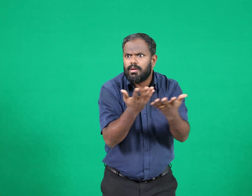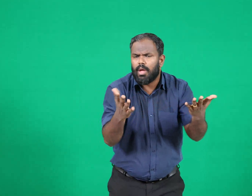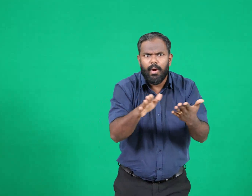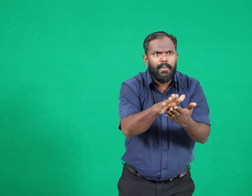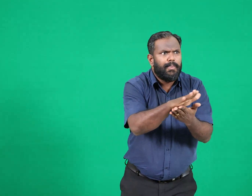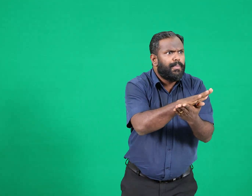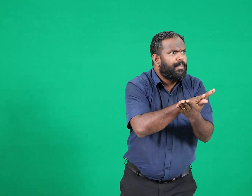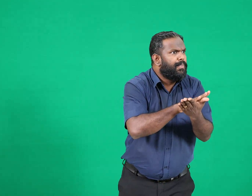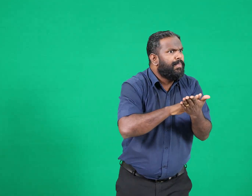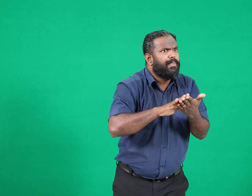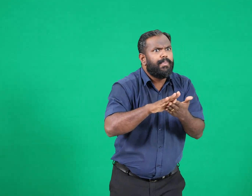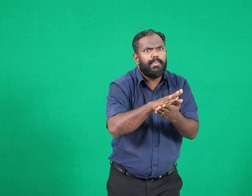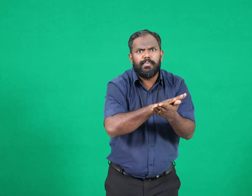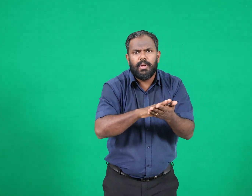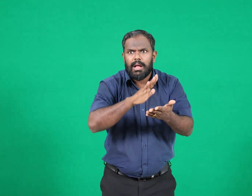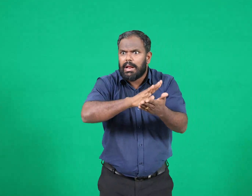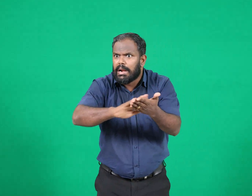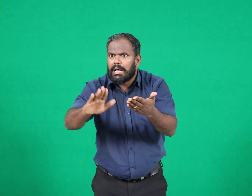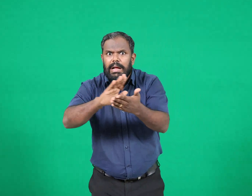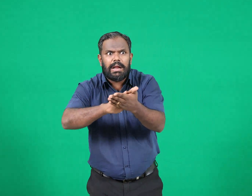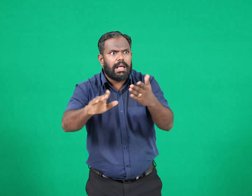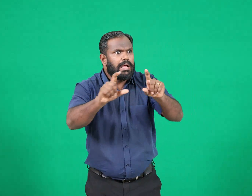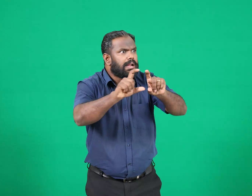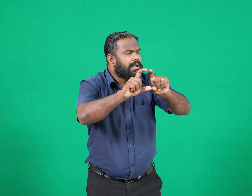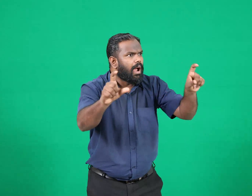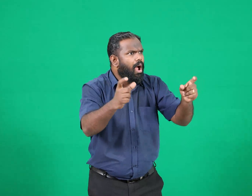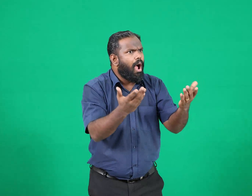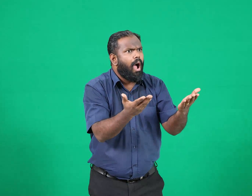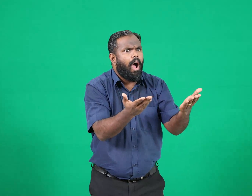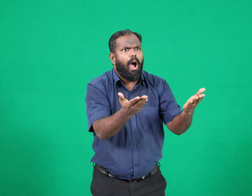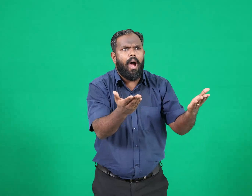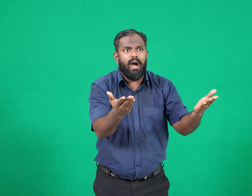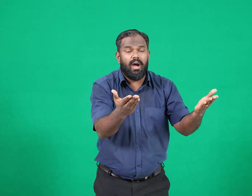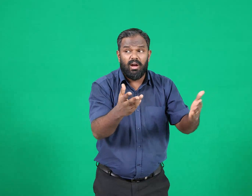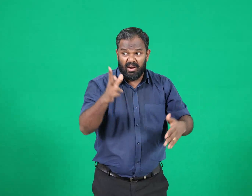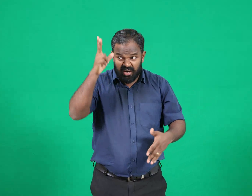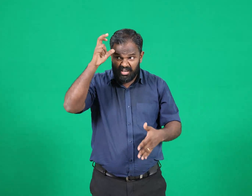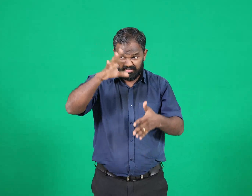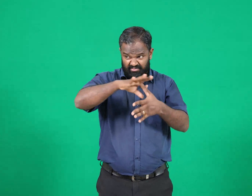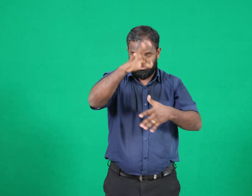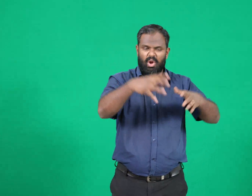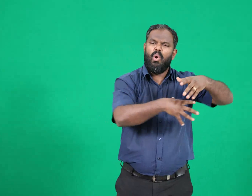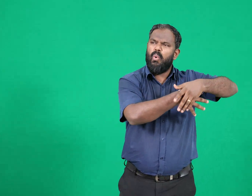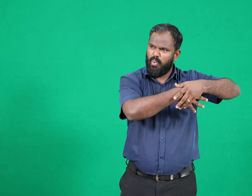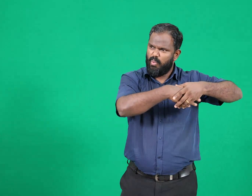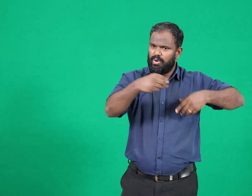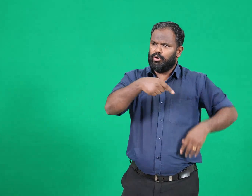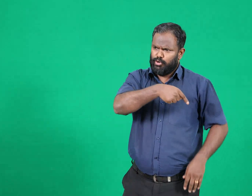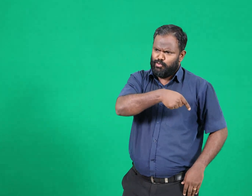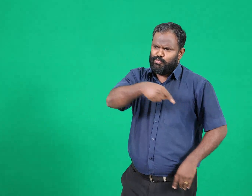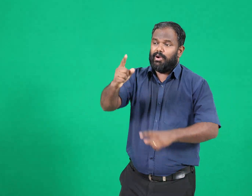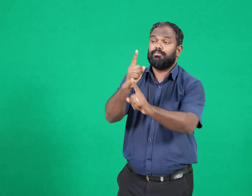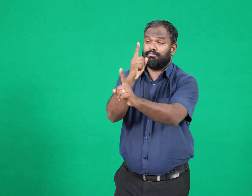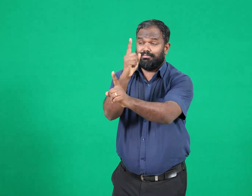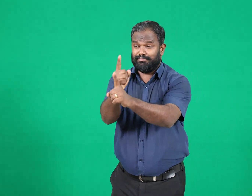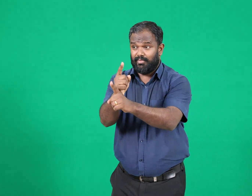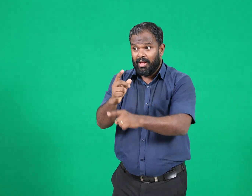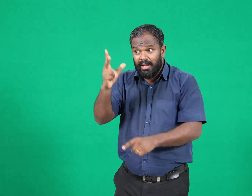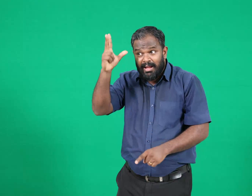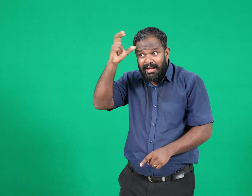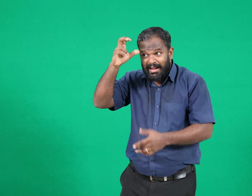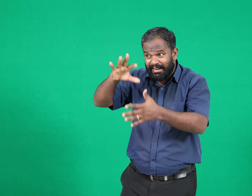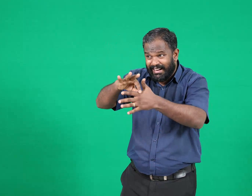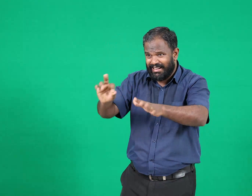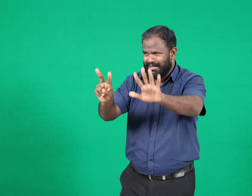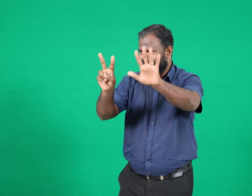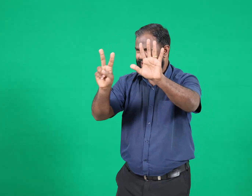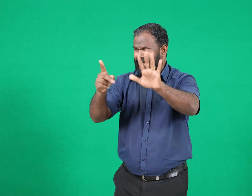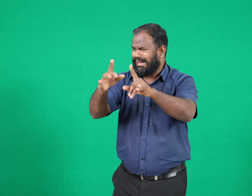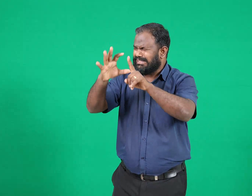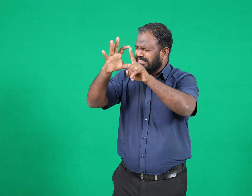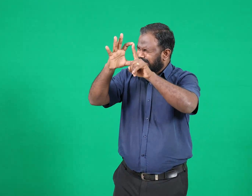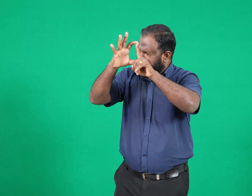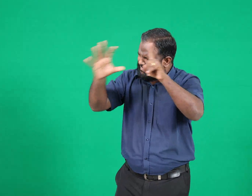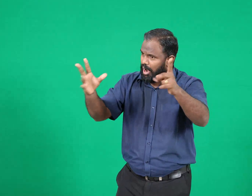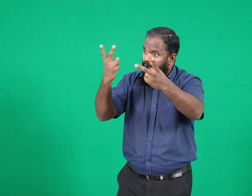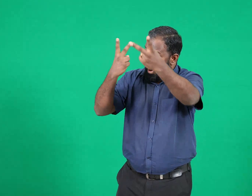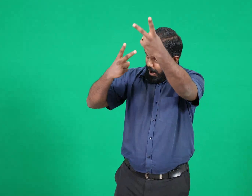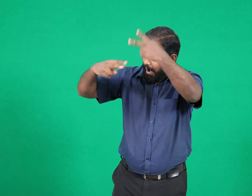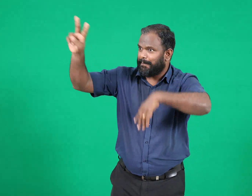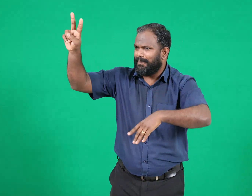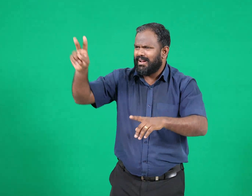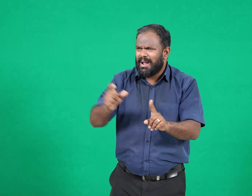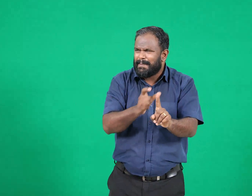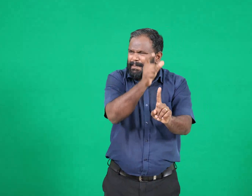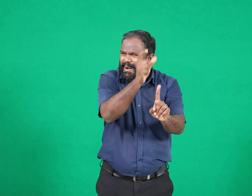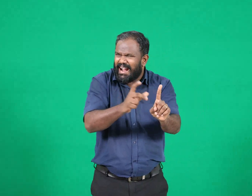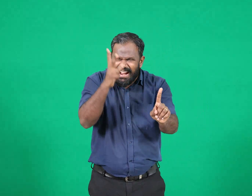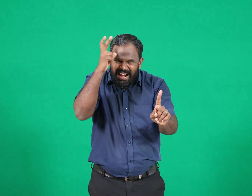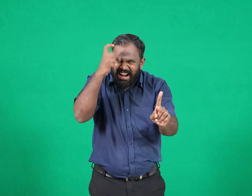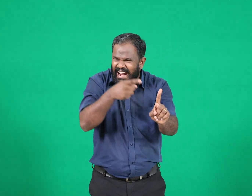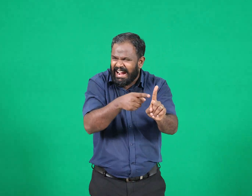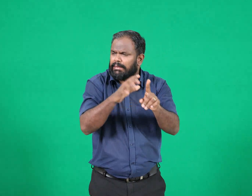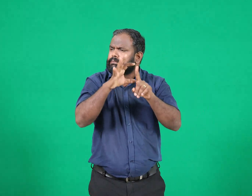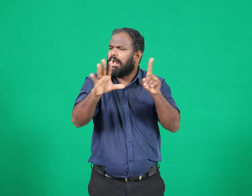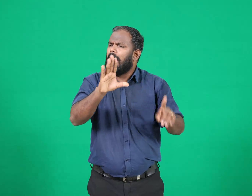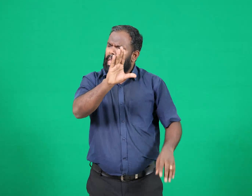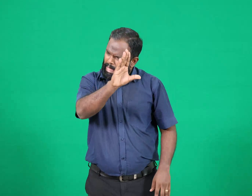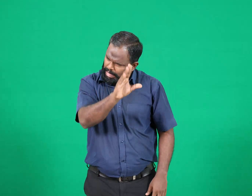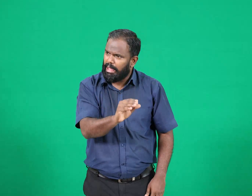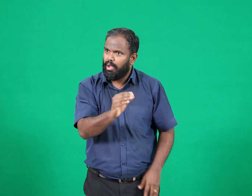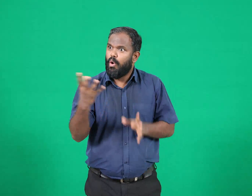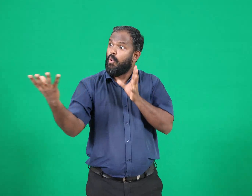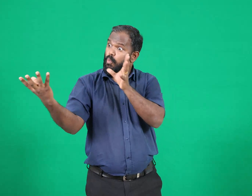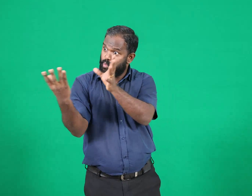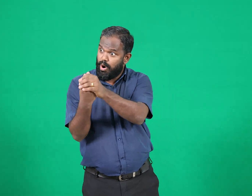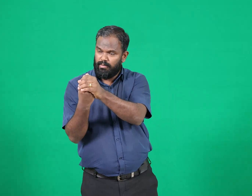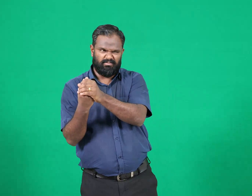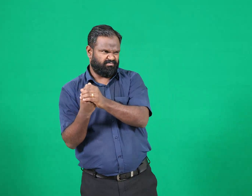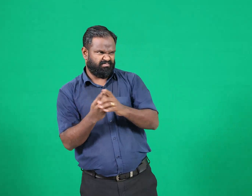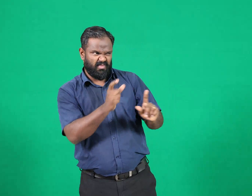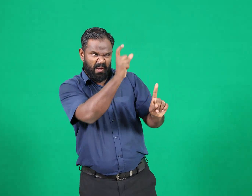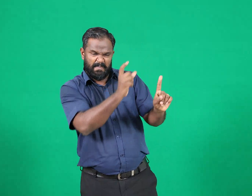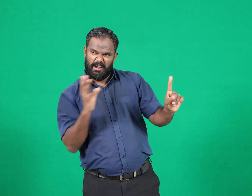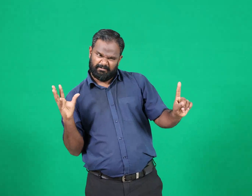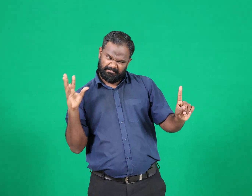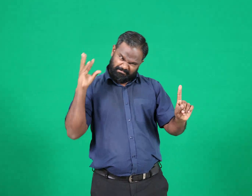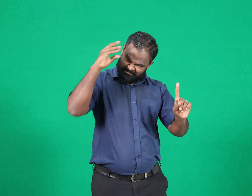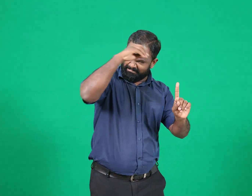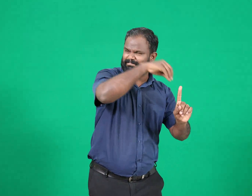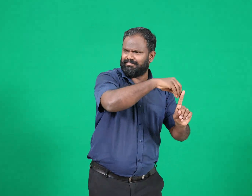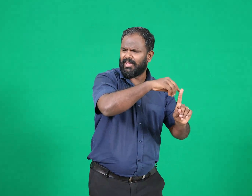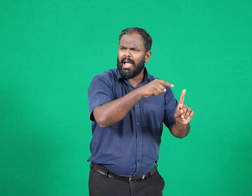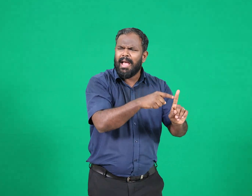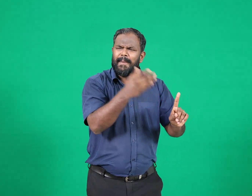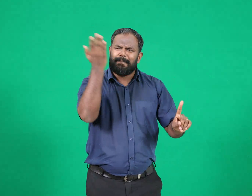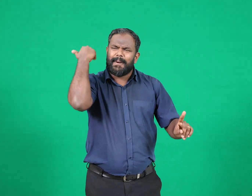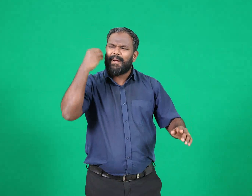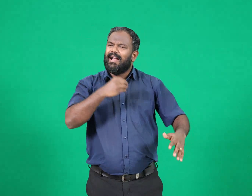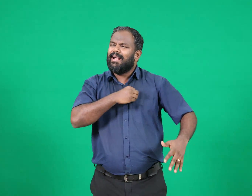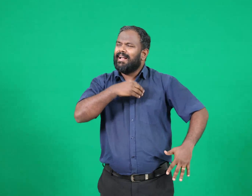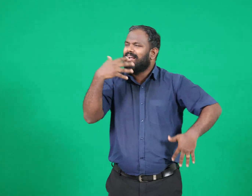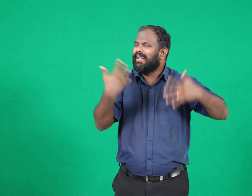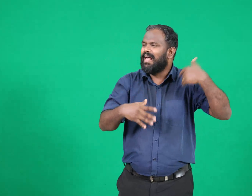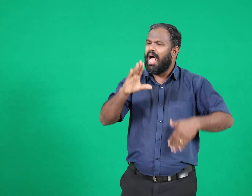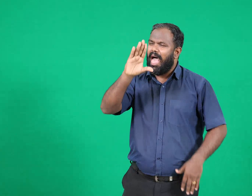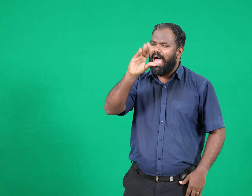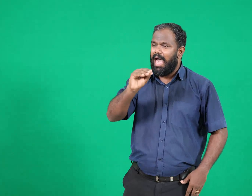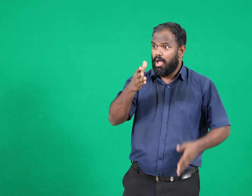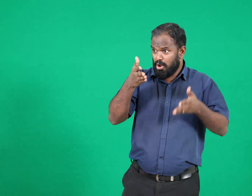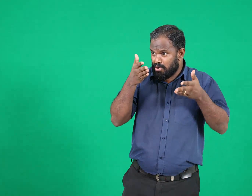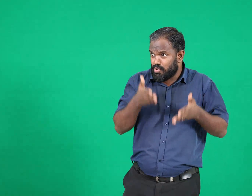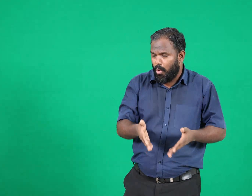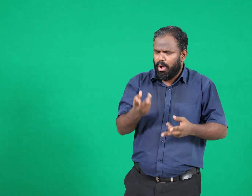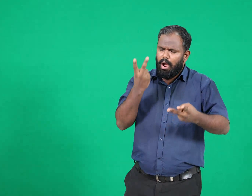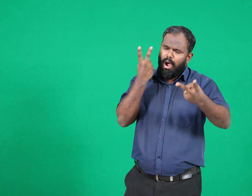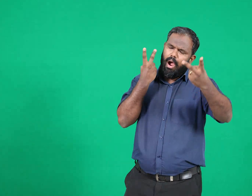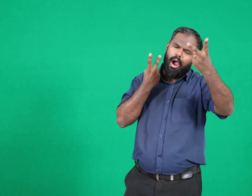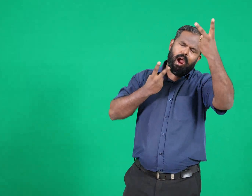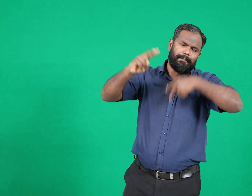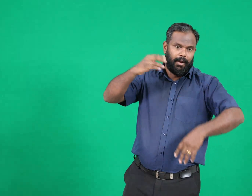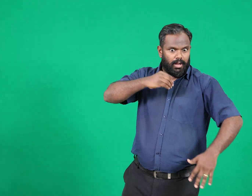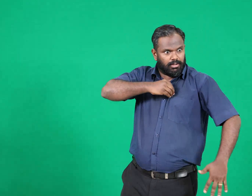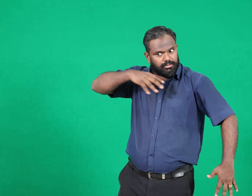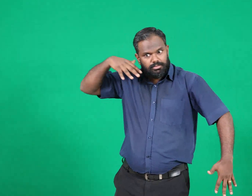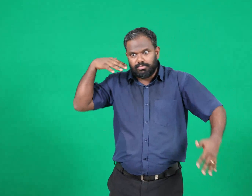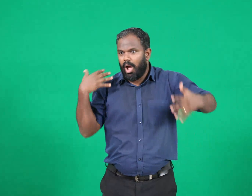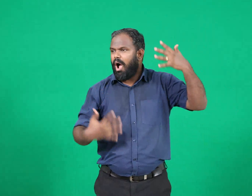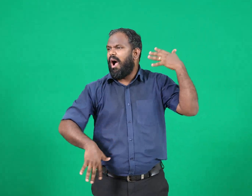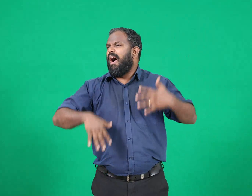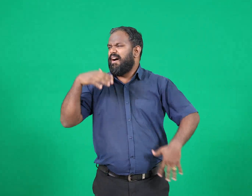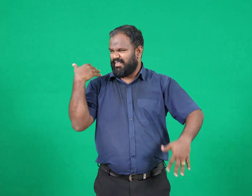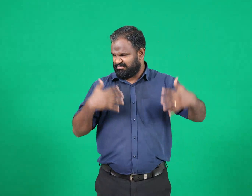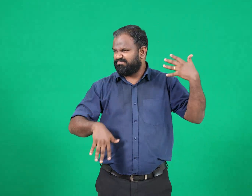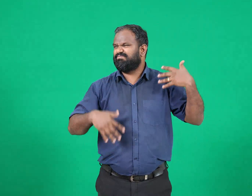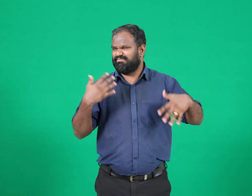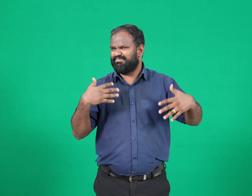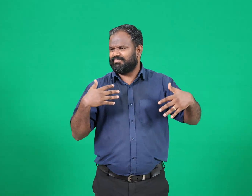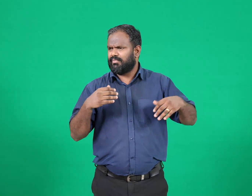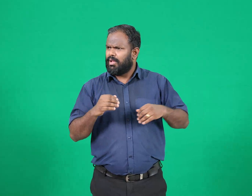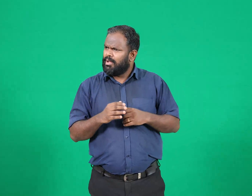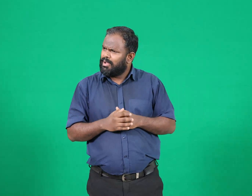Then it goes and brings with it seven other spirits more wicked than itself, and they go in and dwell there;